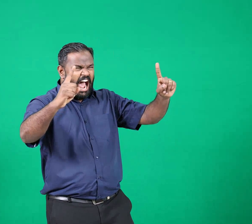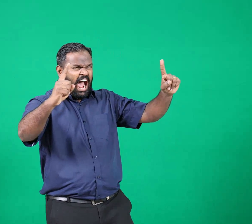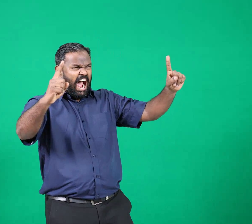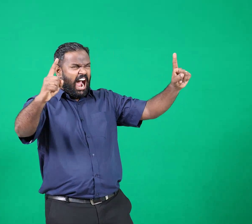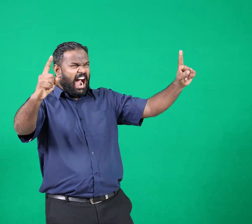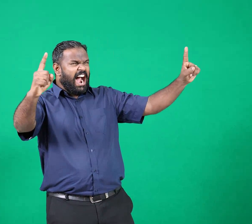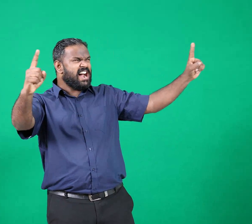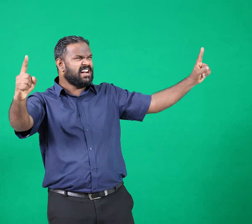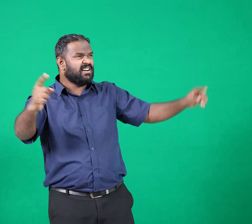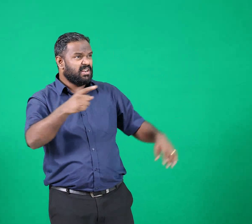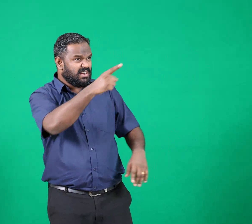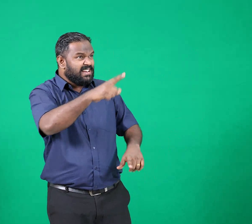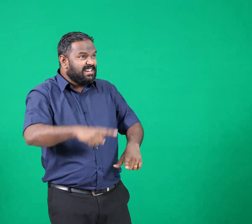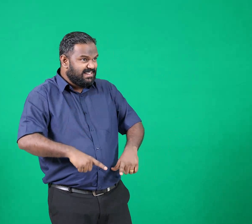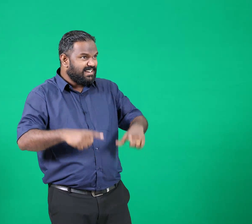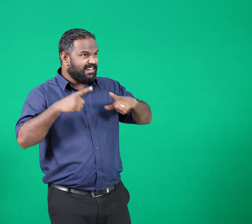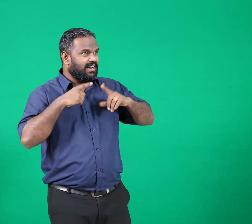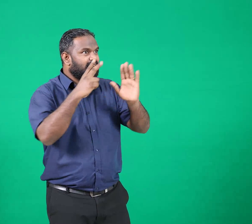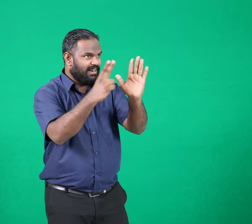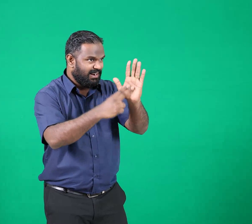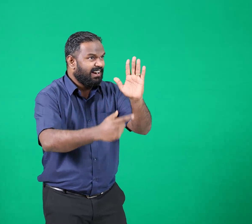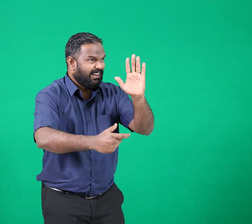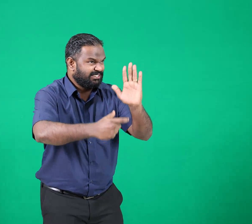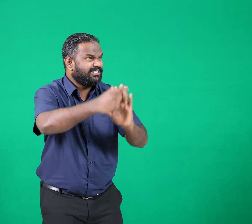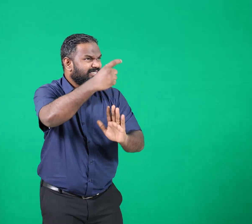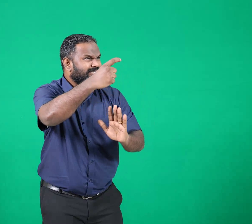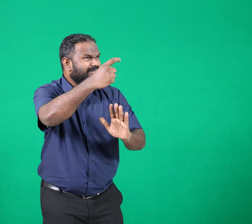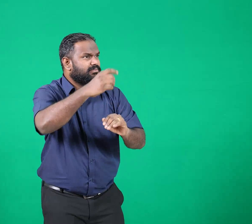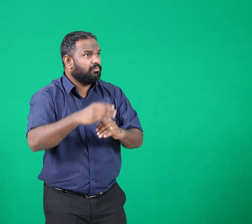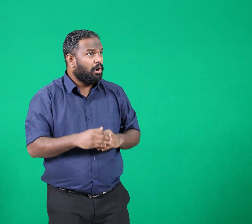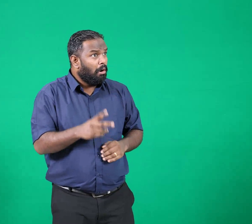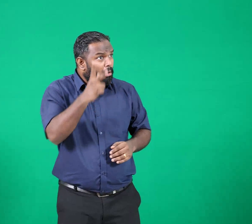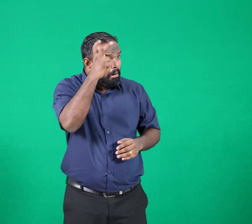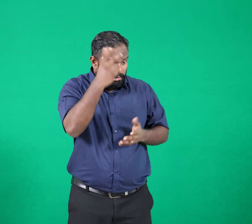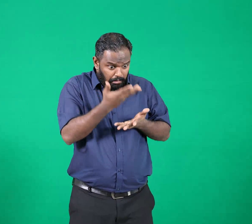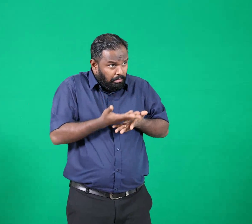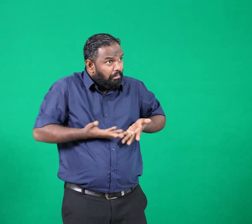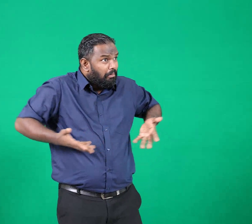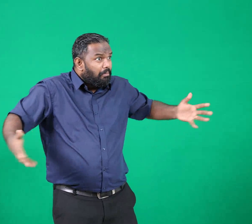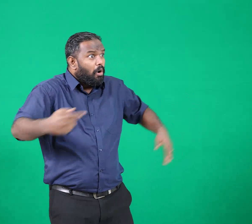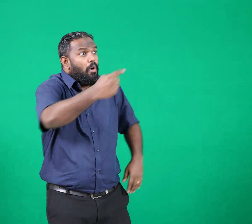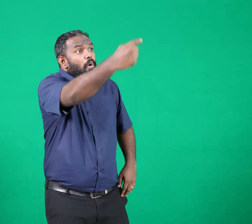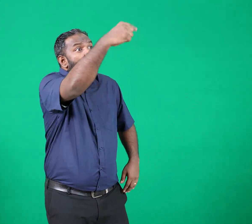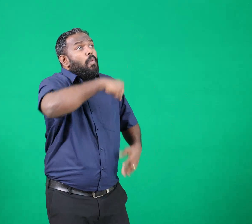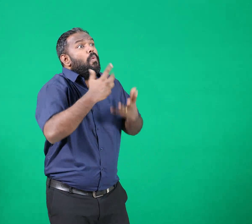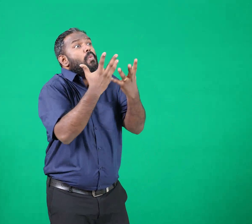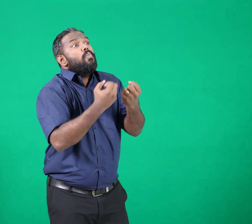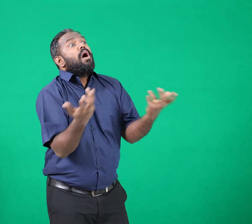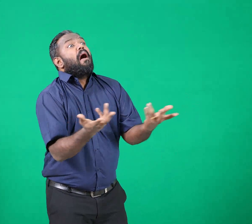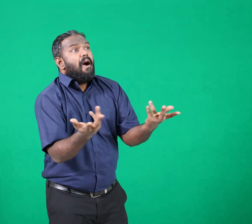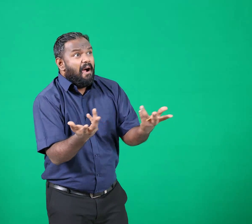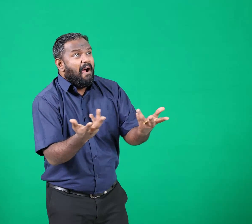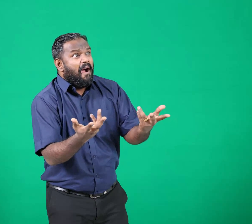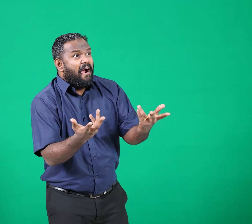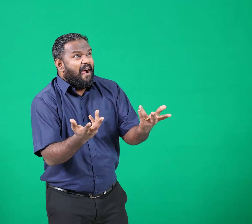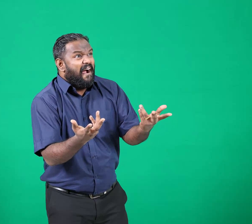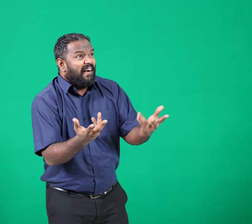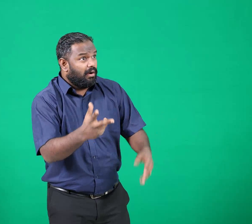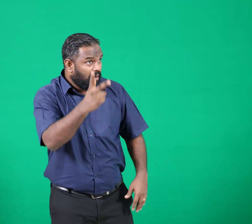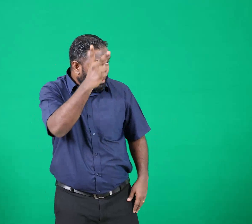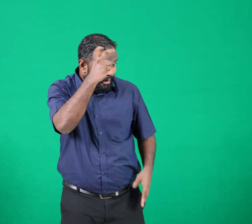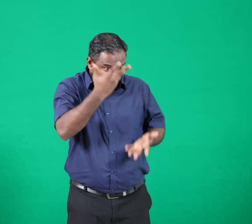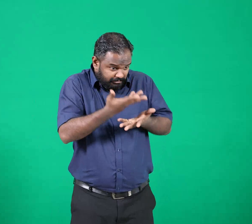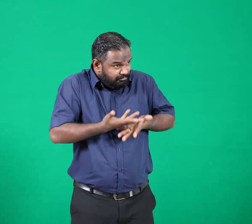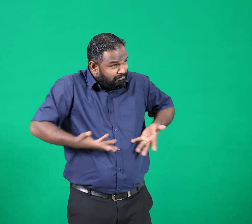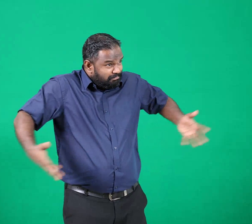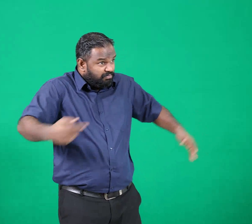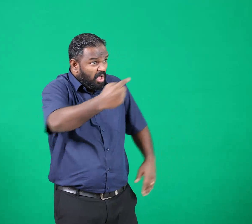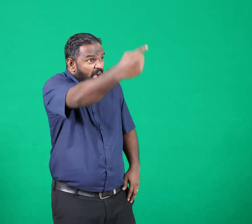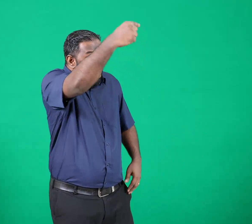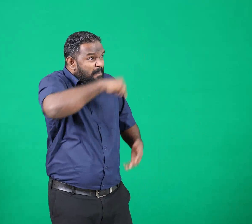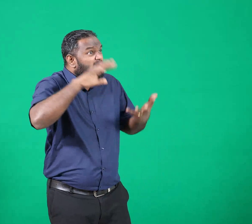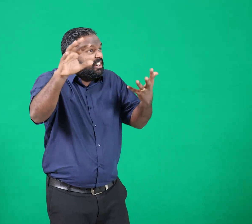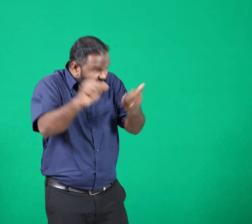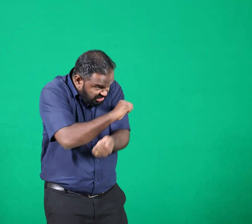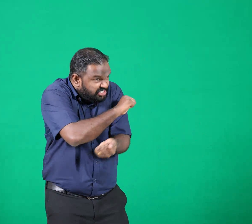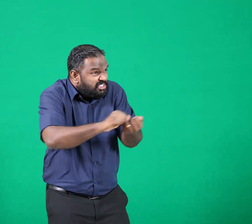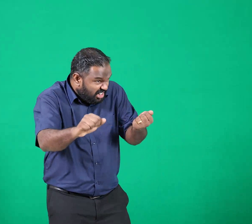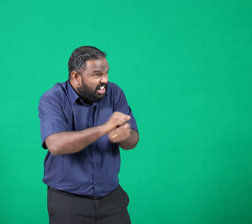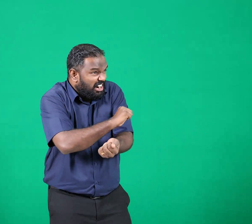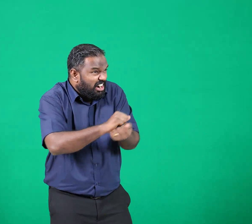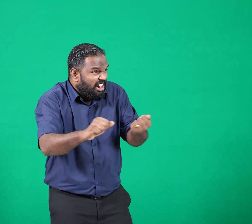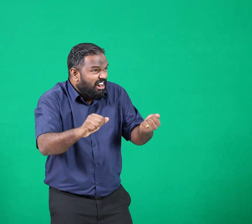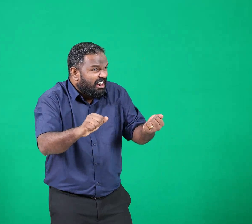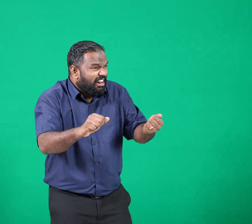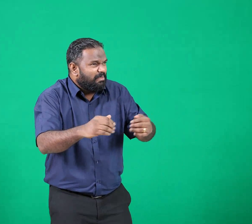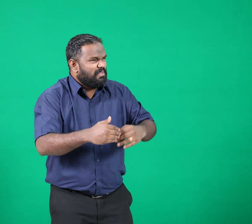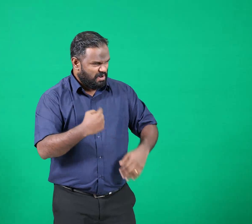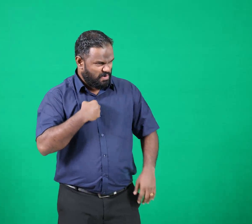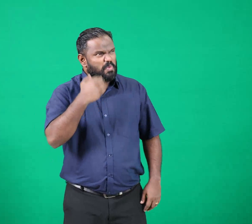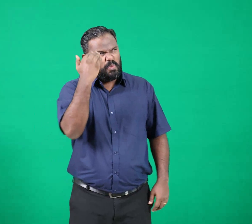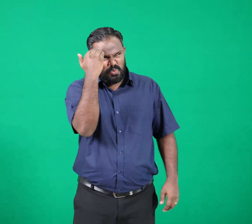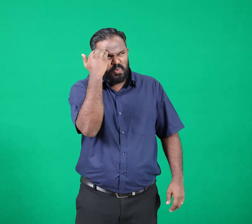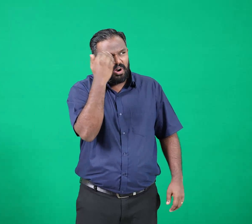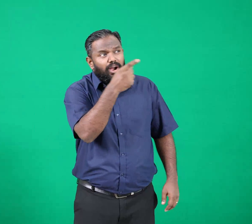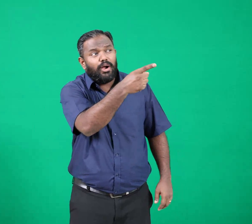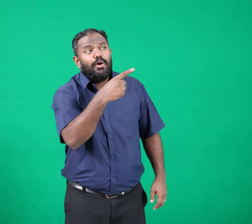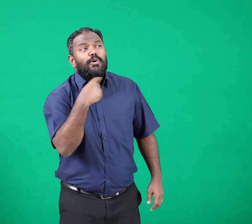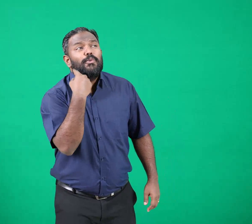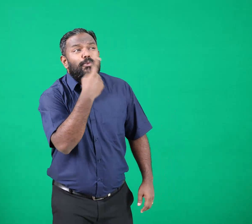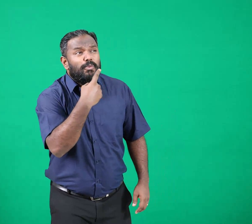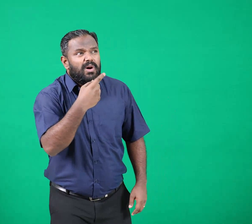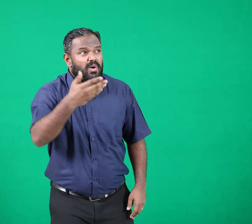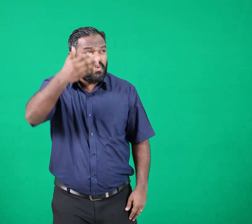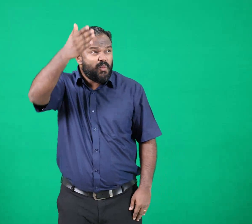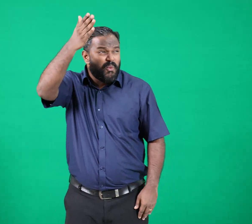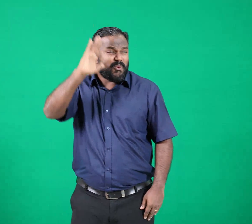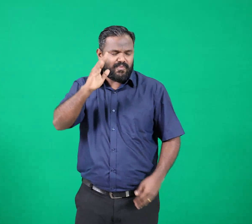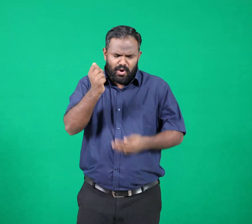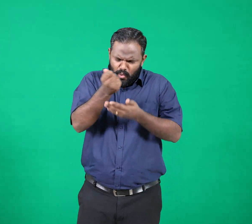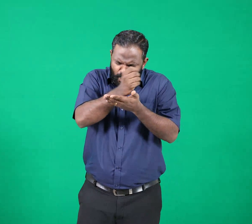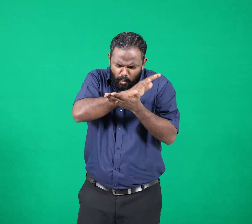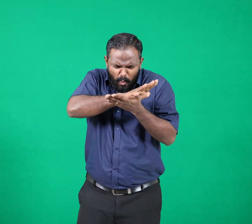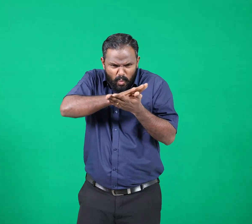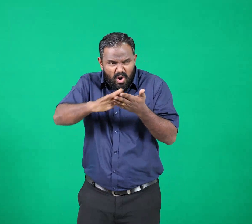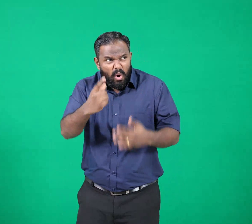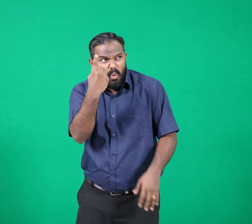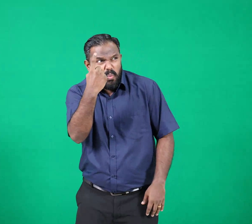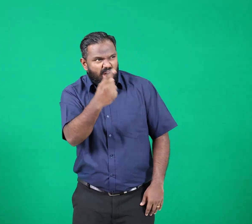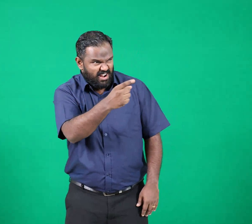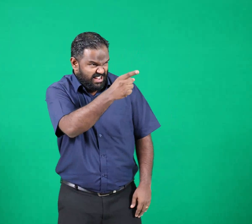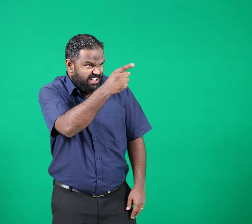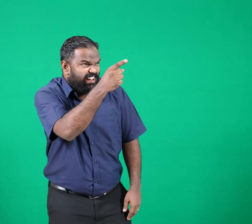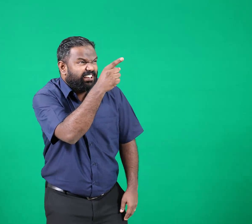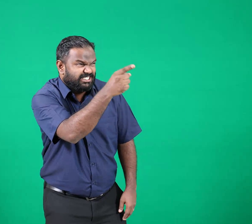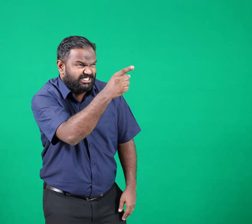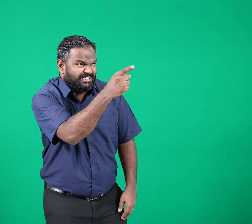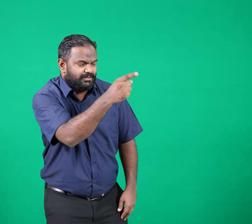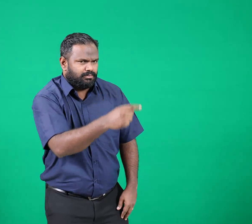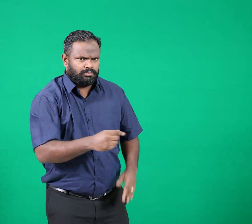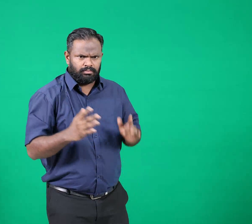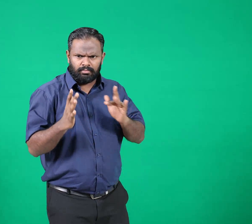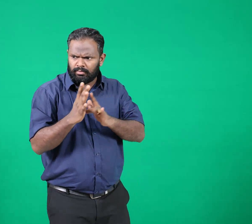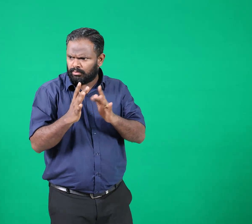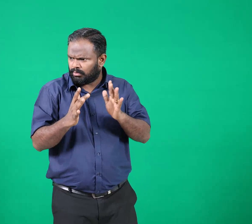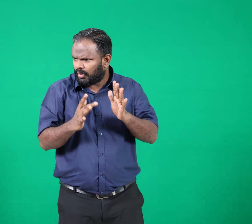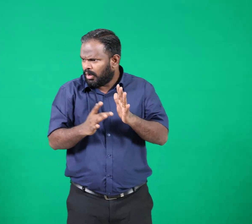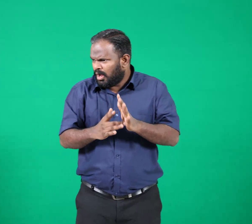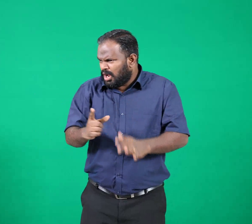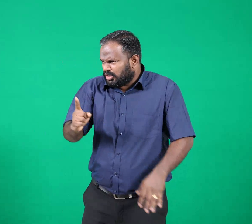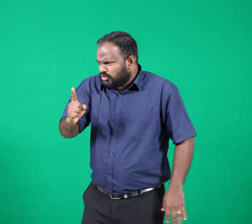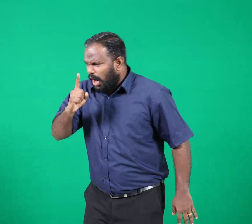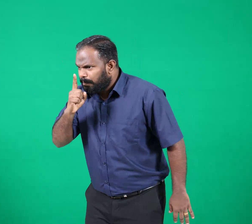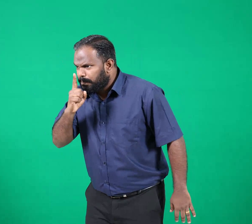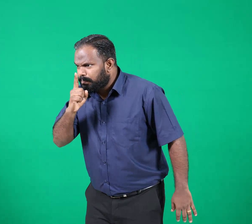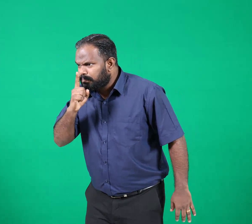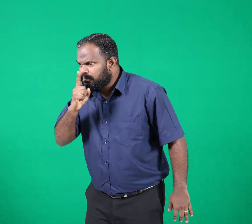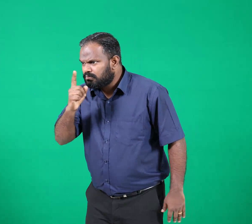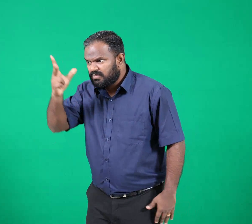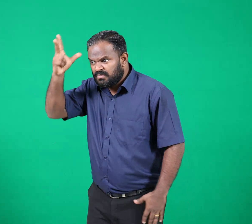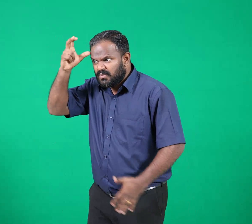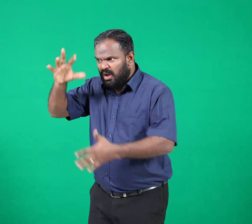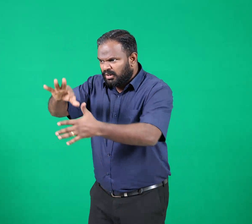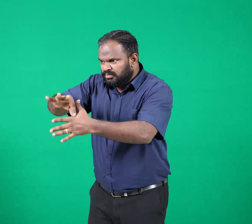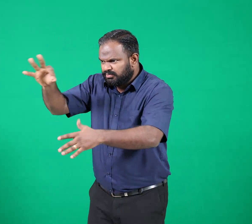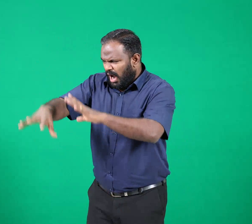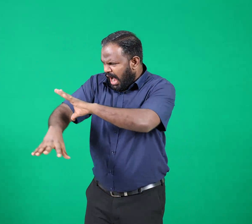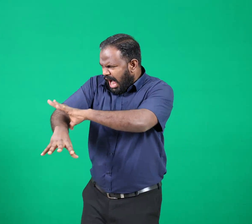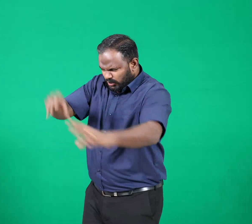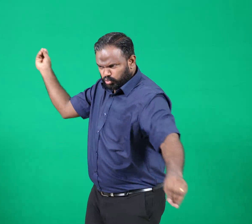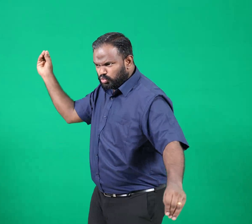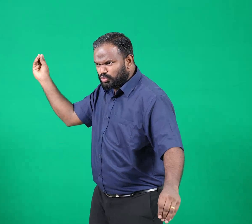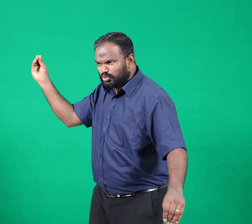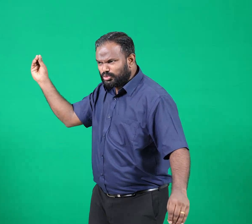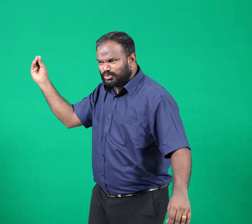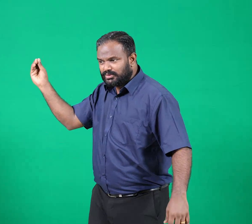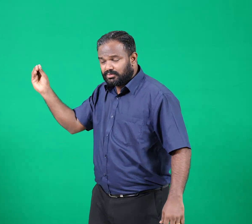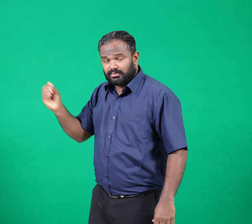What do You want with us, Jesus of Nazareth? Have You come to destroy us? I know who You are- the Holy One of God!"